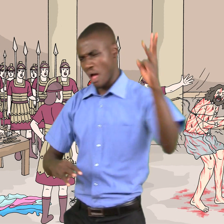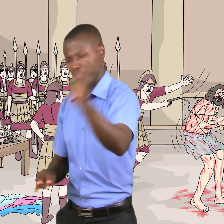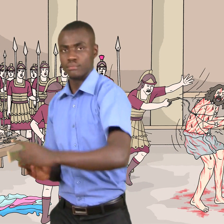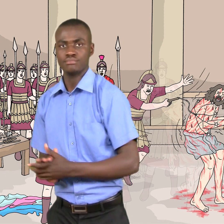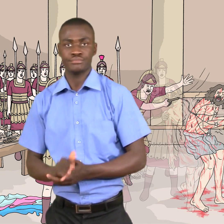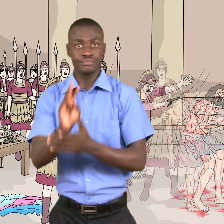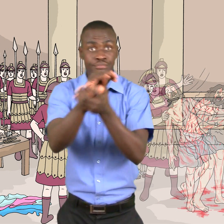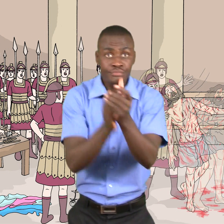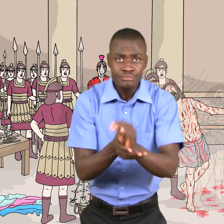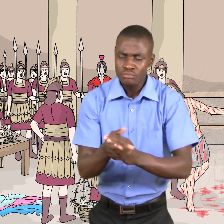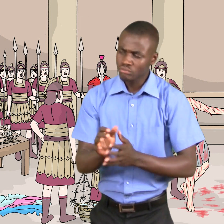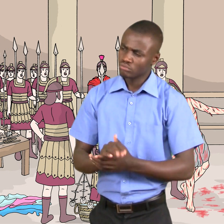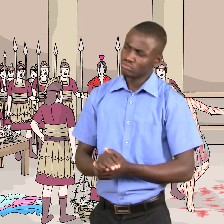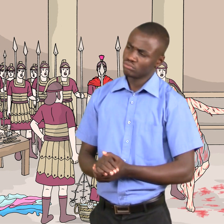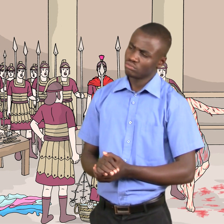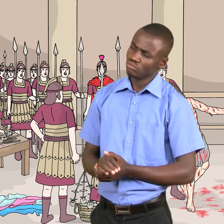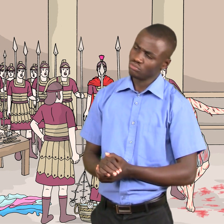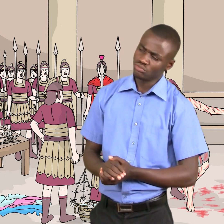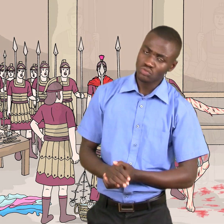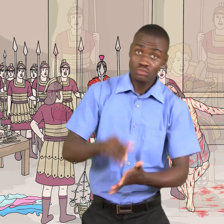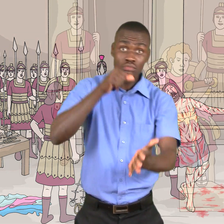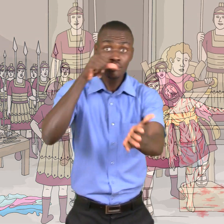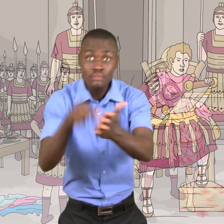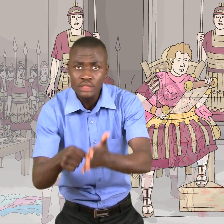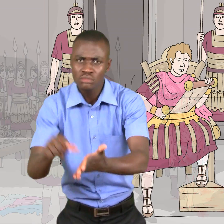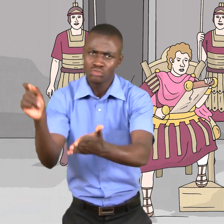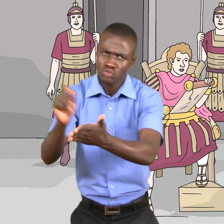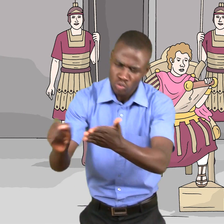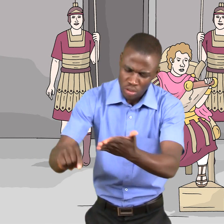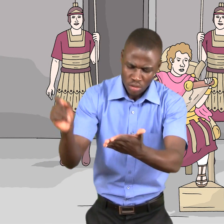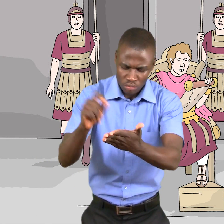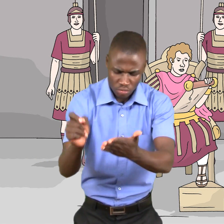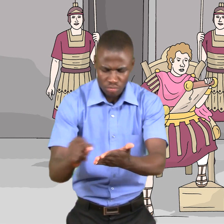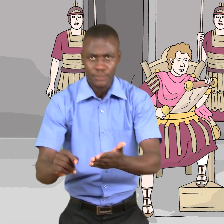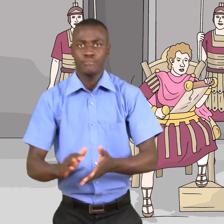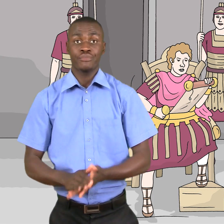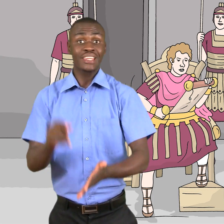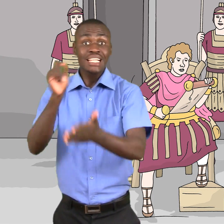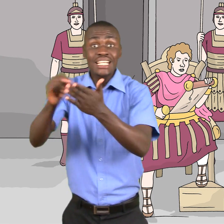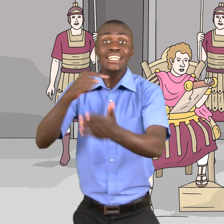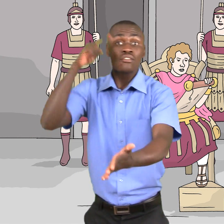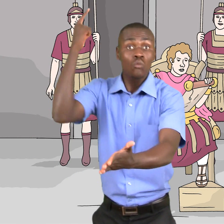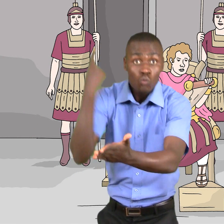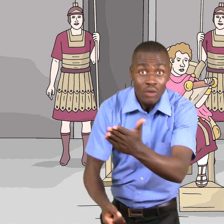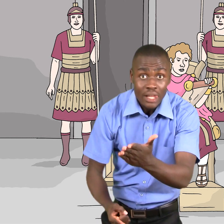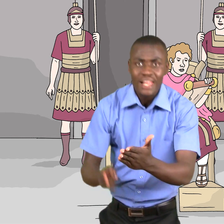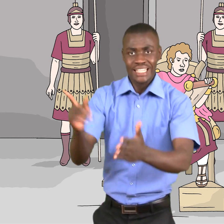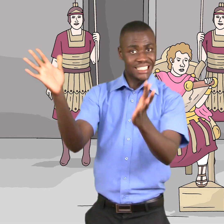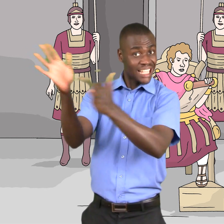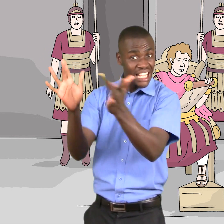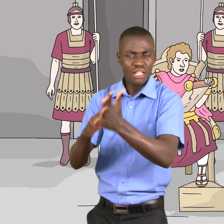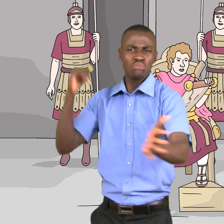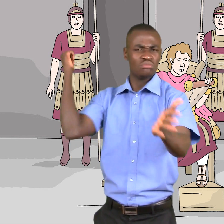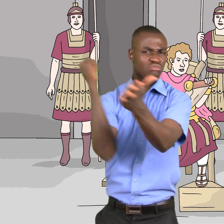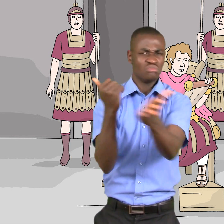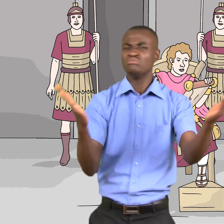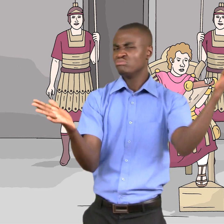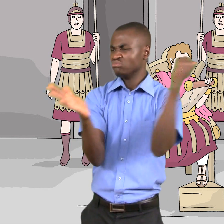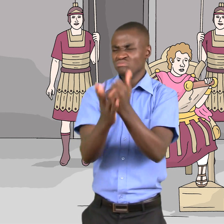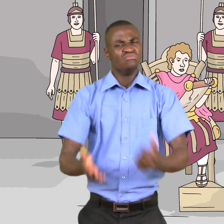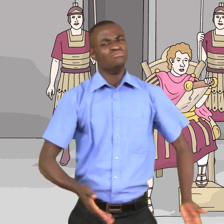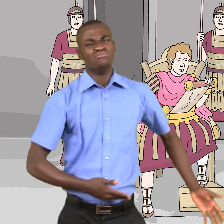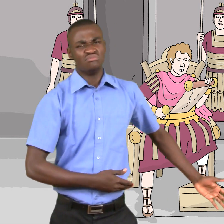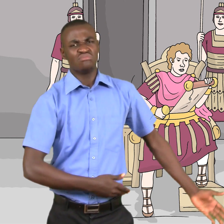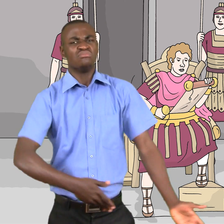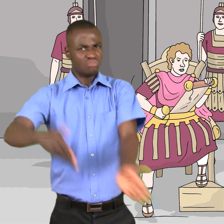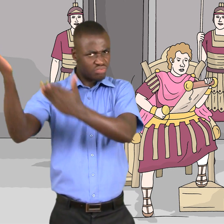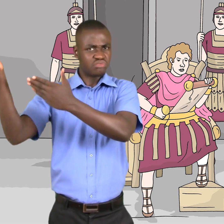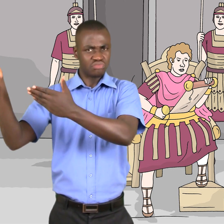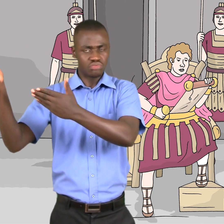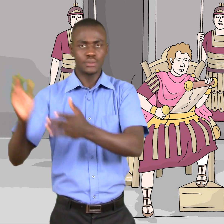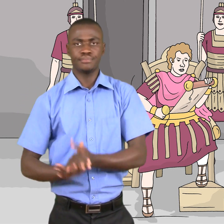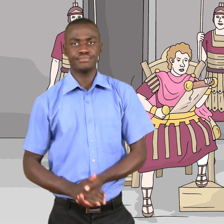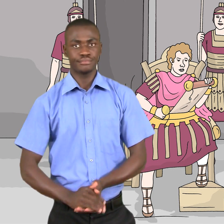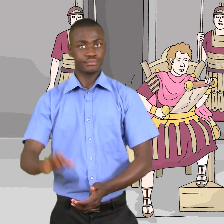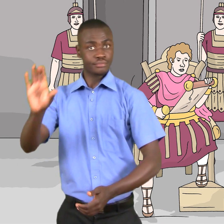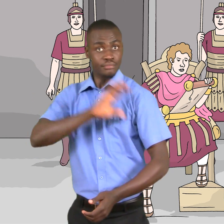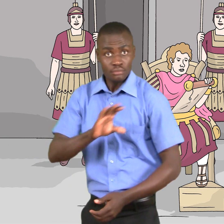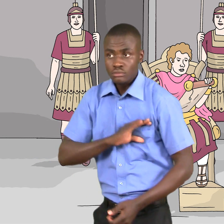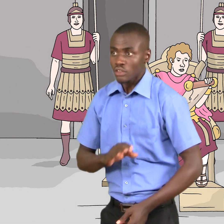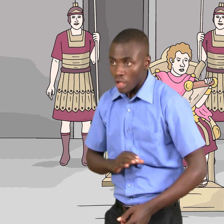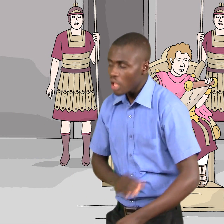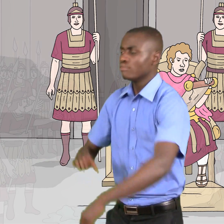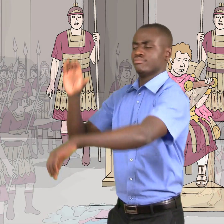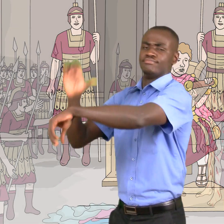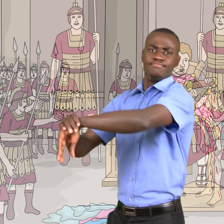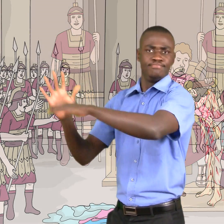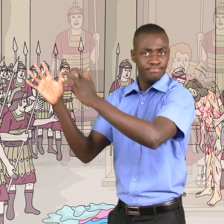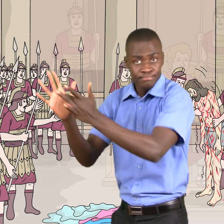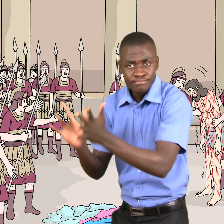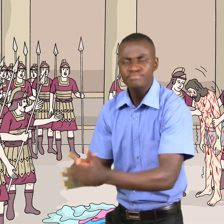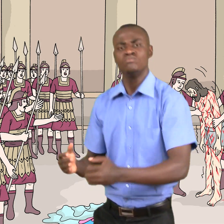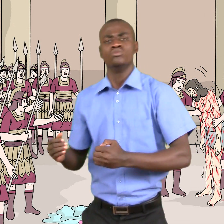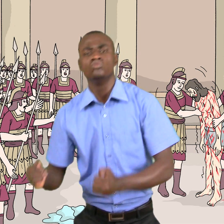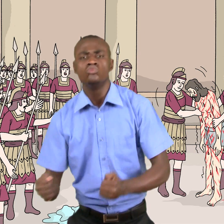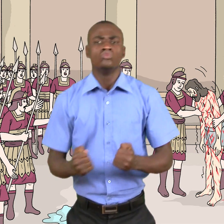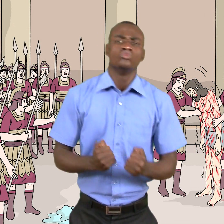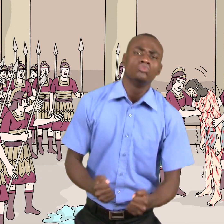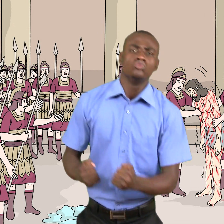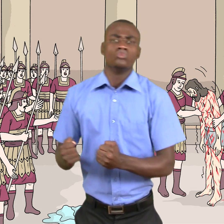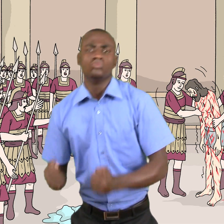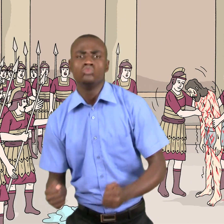But he had Jesus flogged, and handed Him over to be crucified.